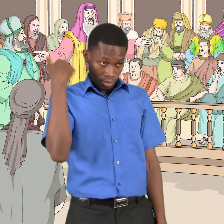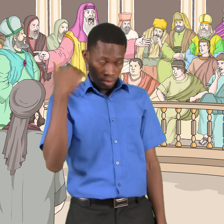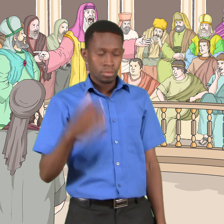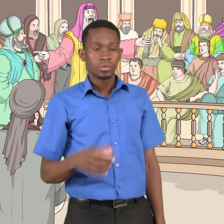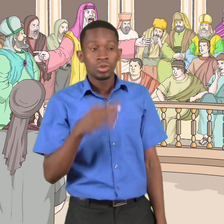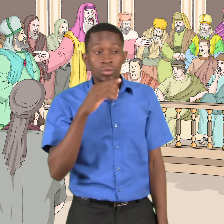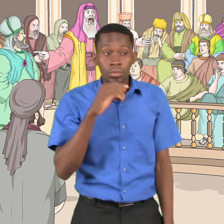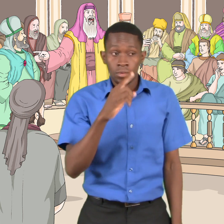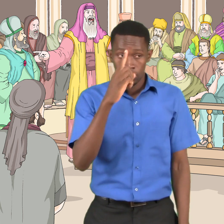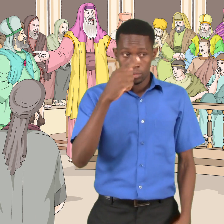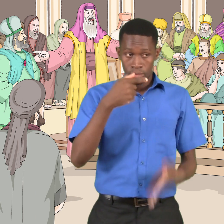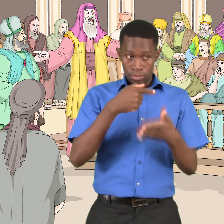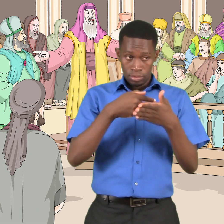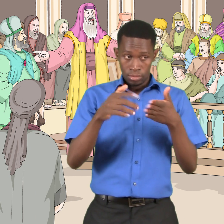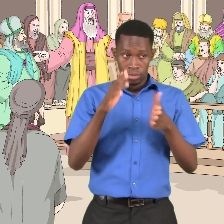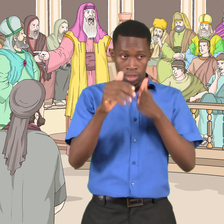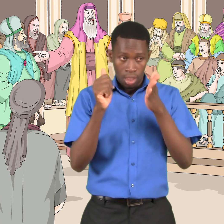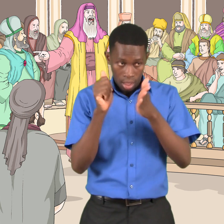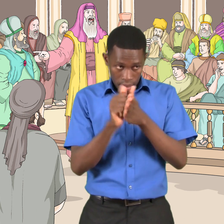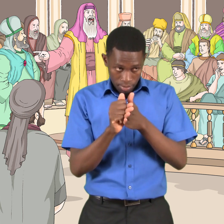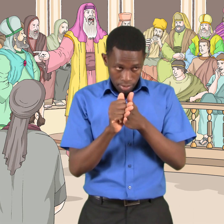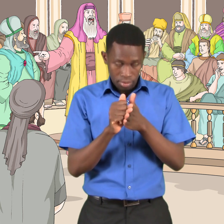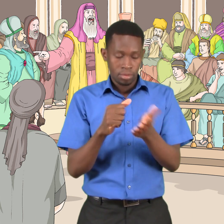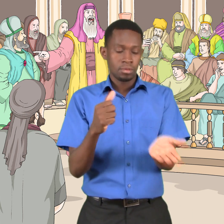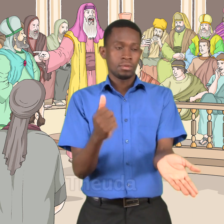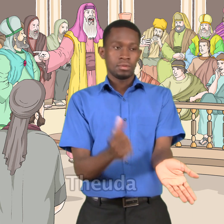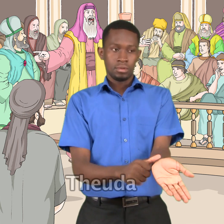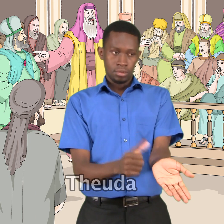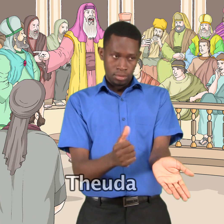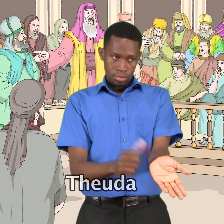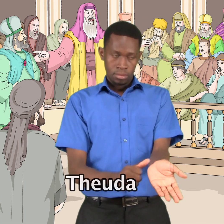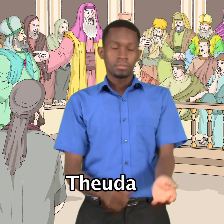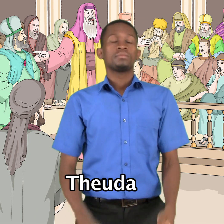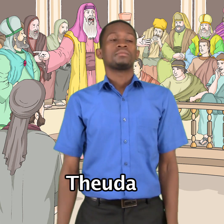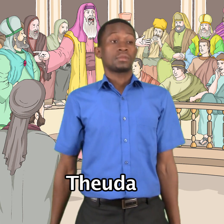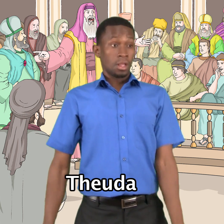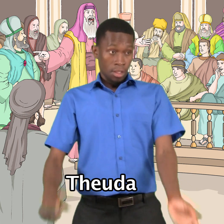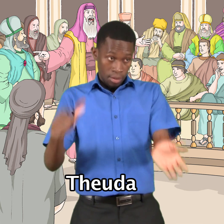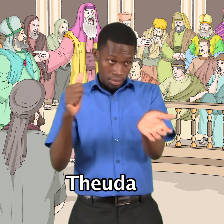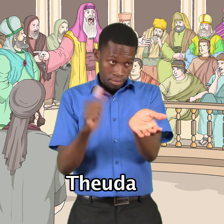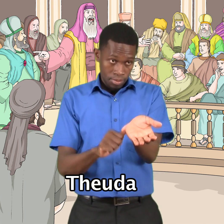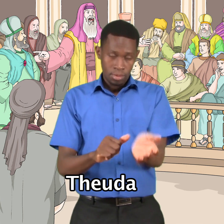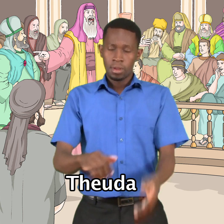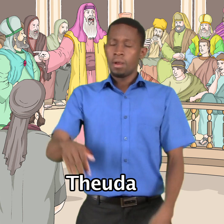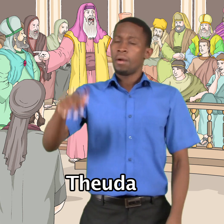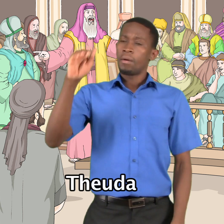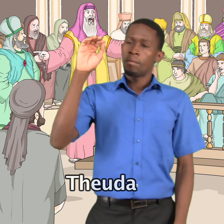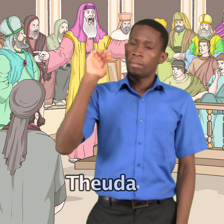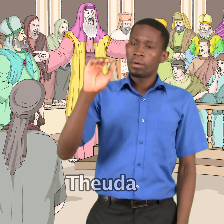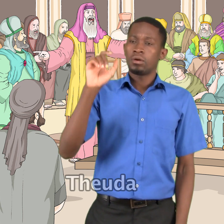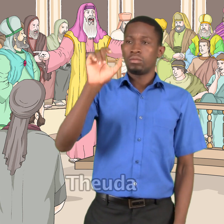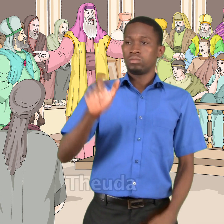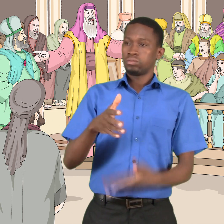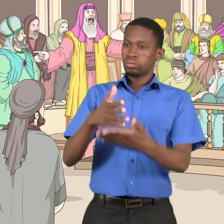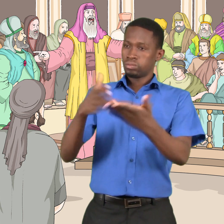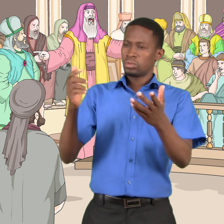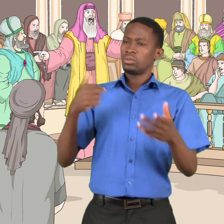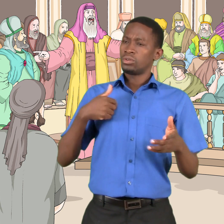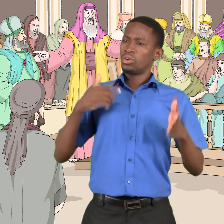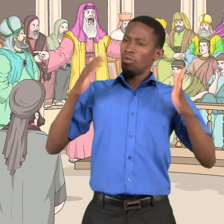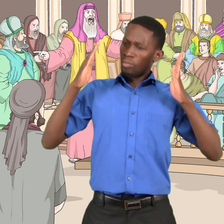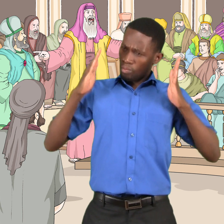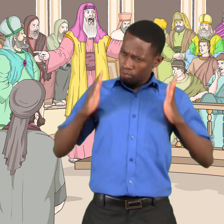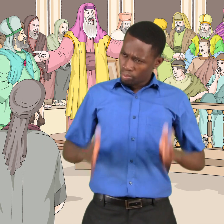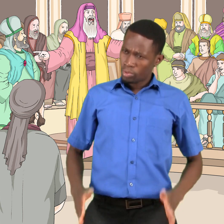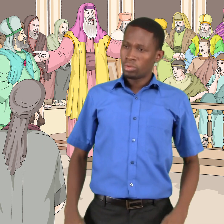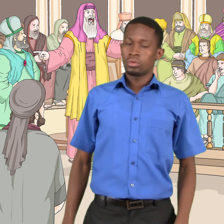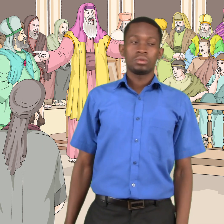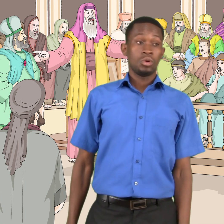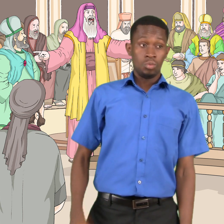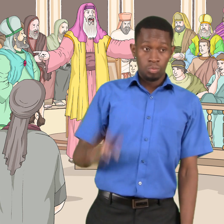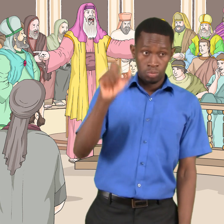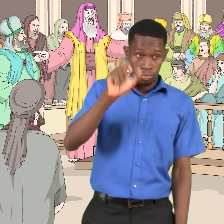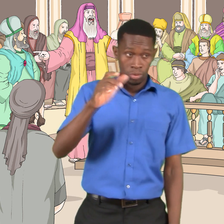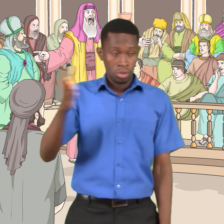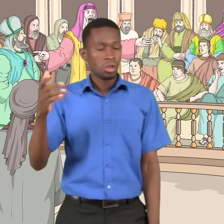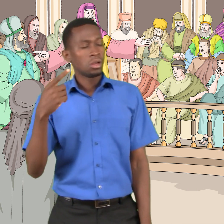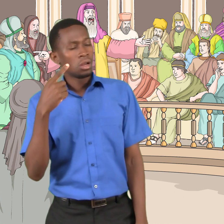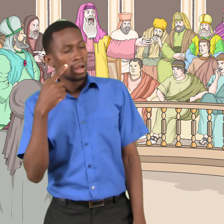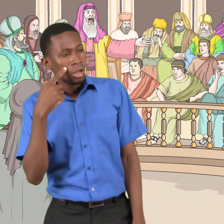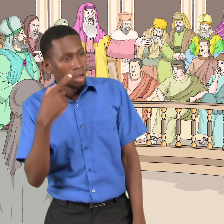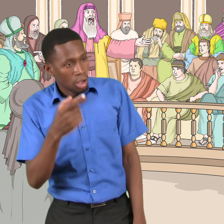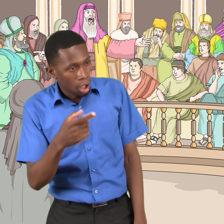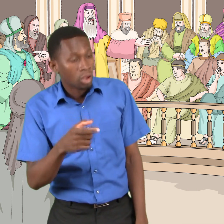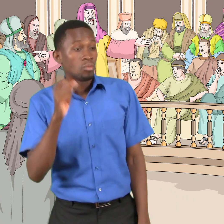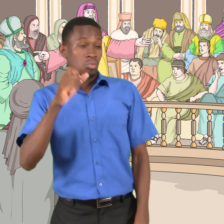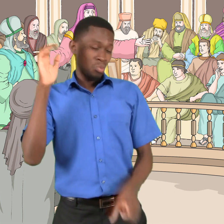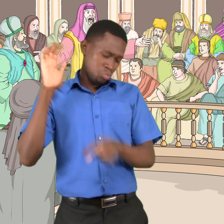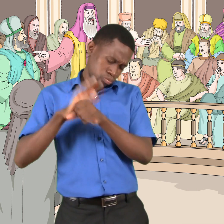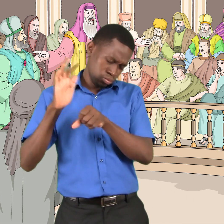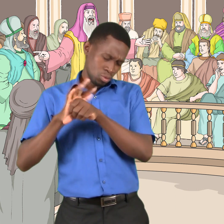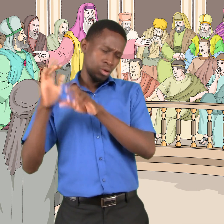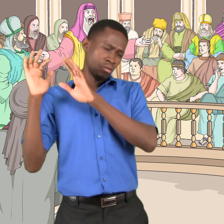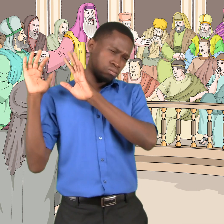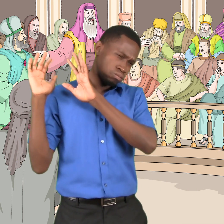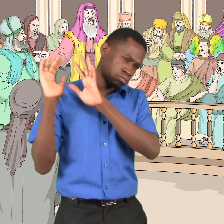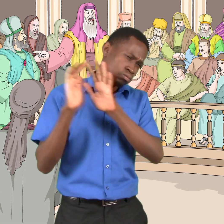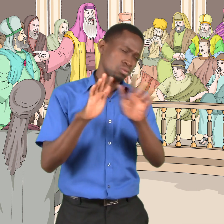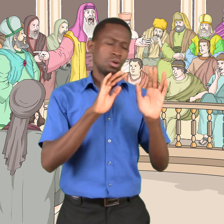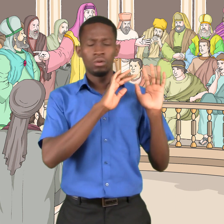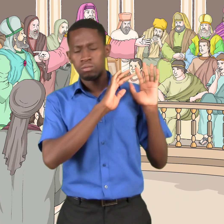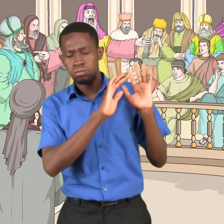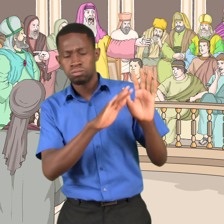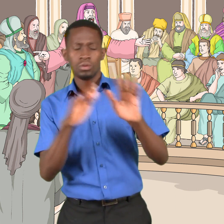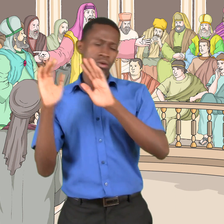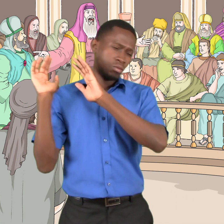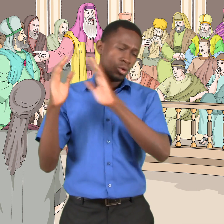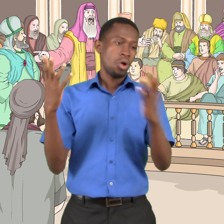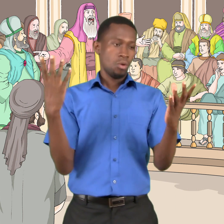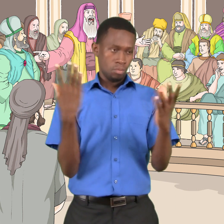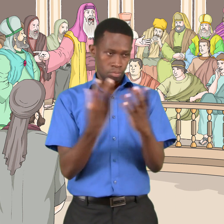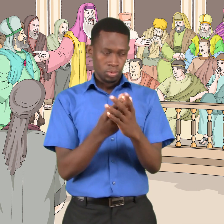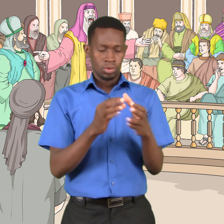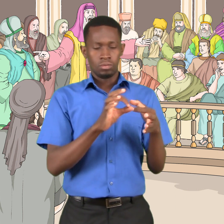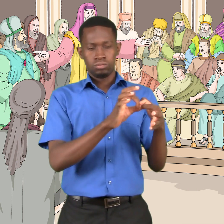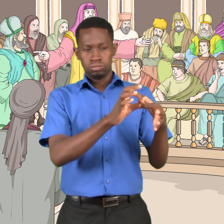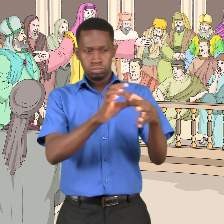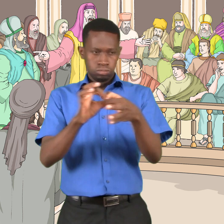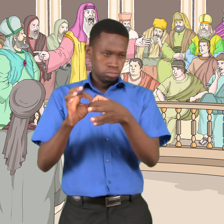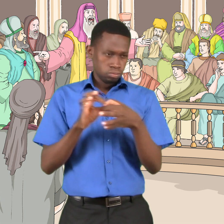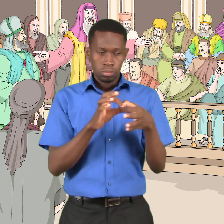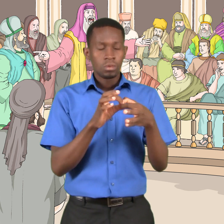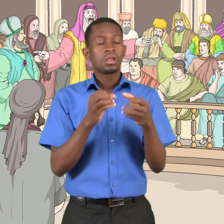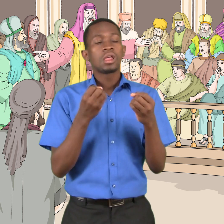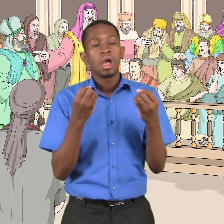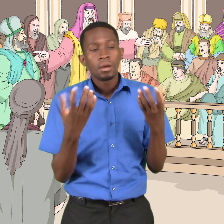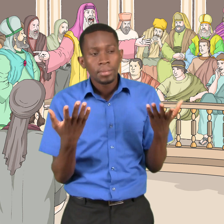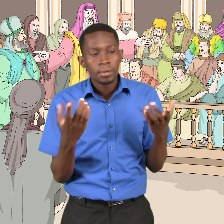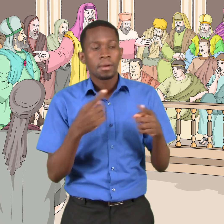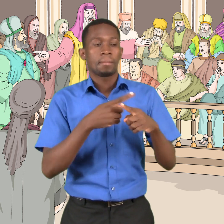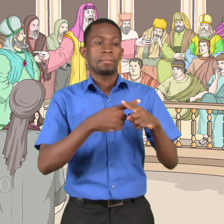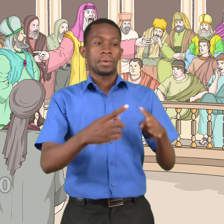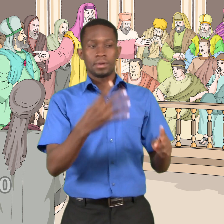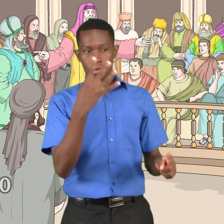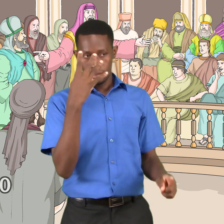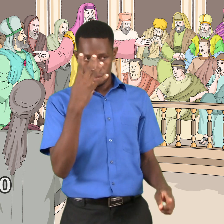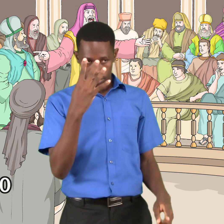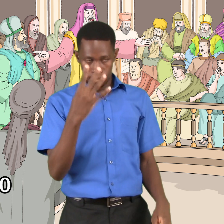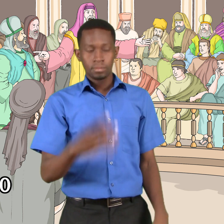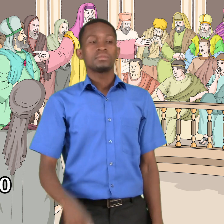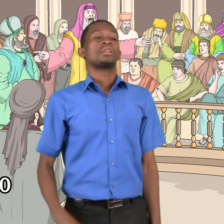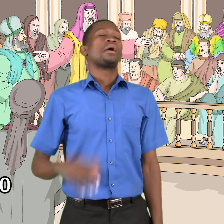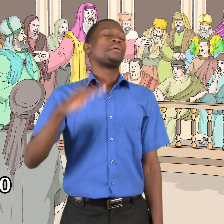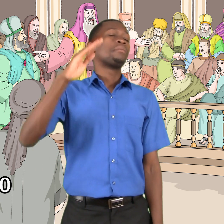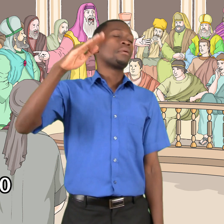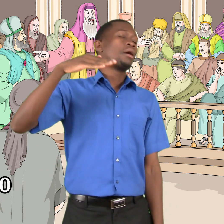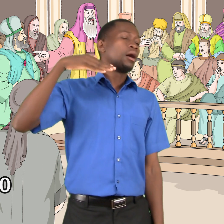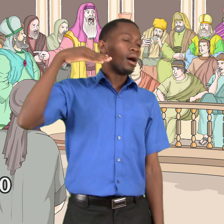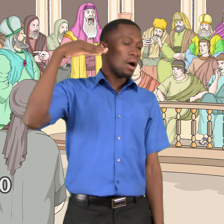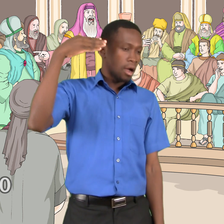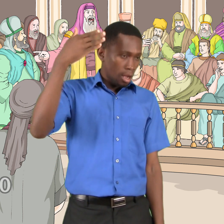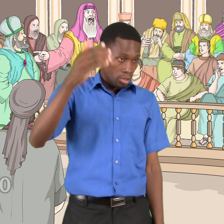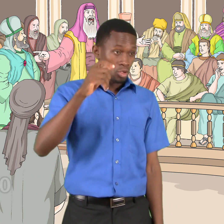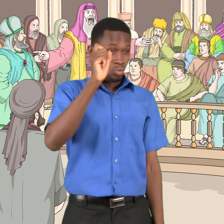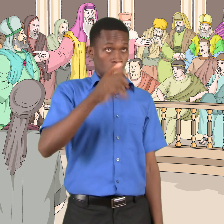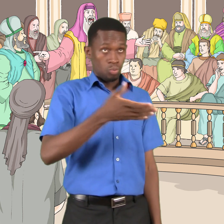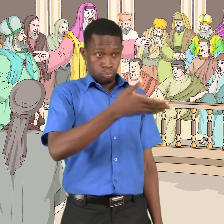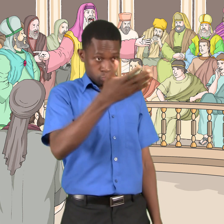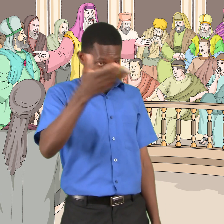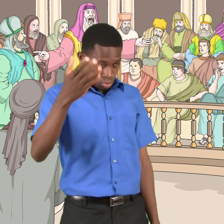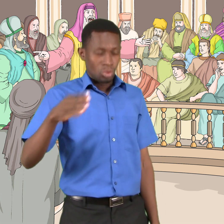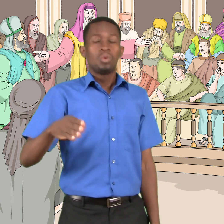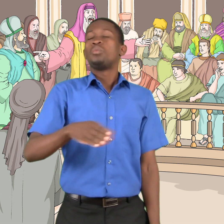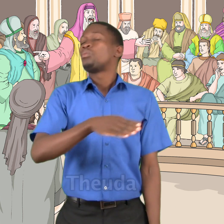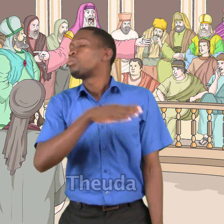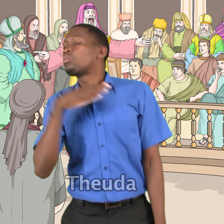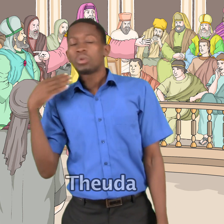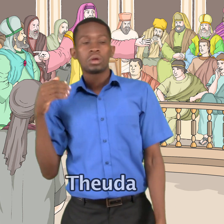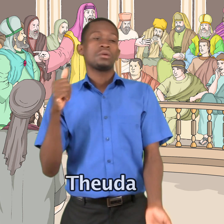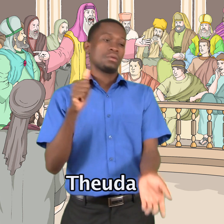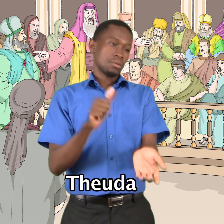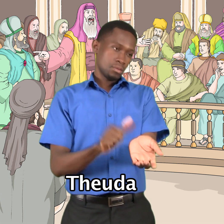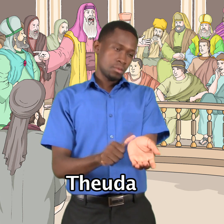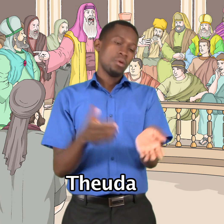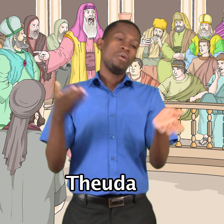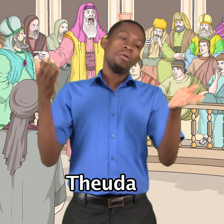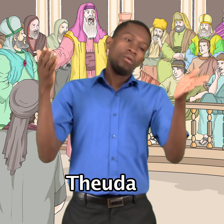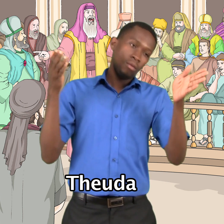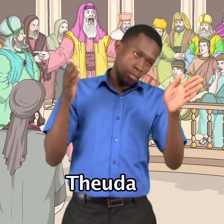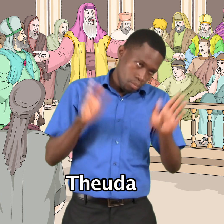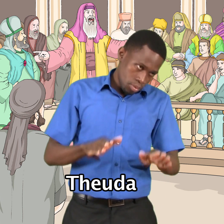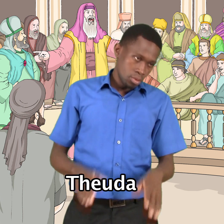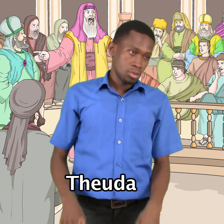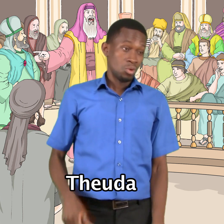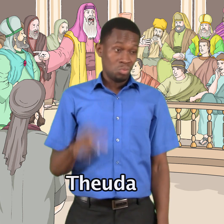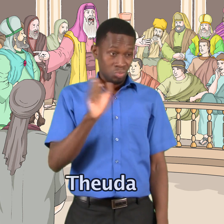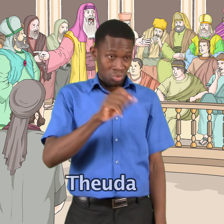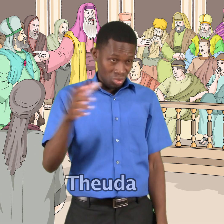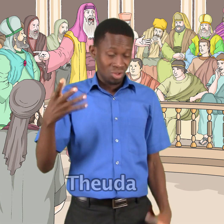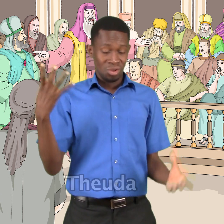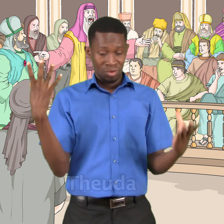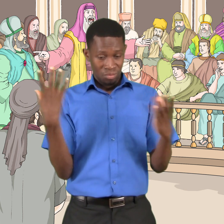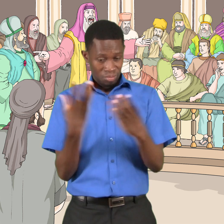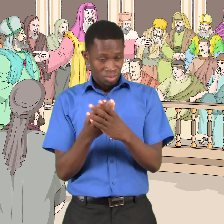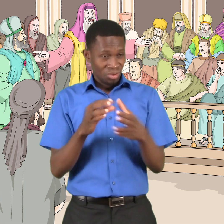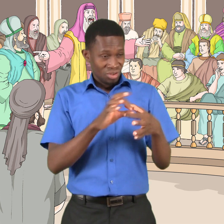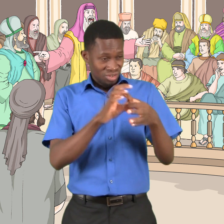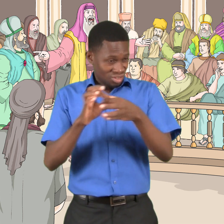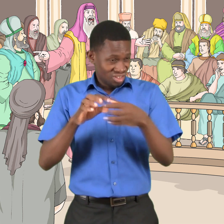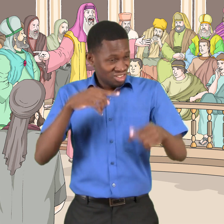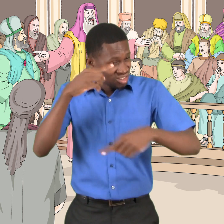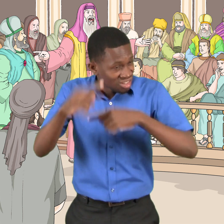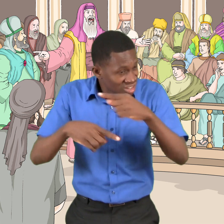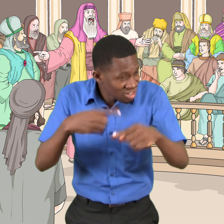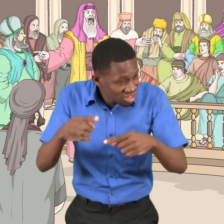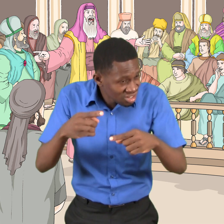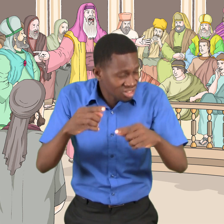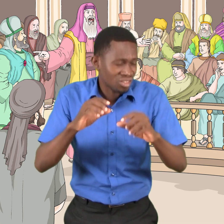Some time ago Theudas rose up, claiming to be somebody, and about four hundred men joined him.